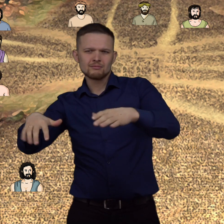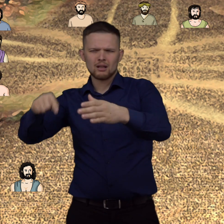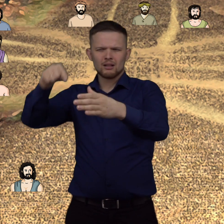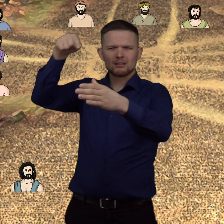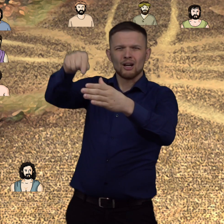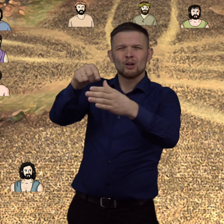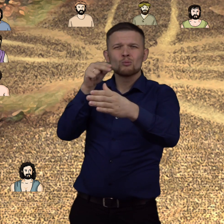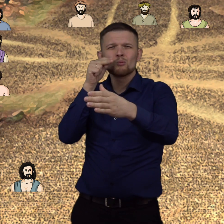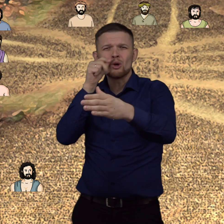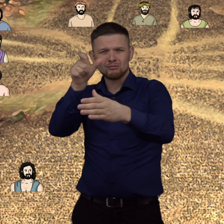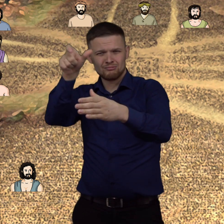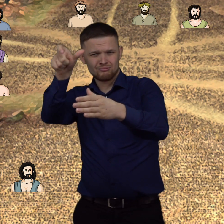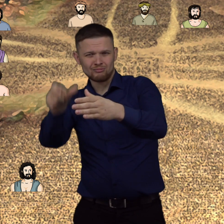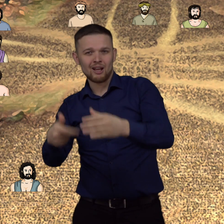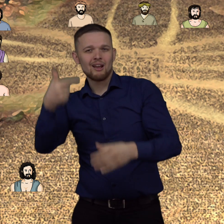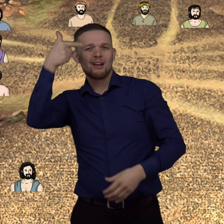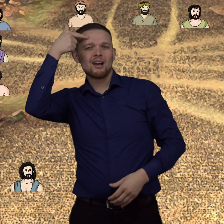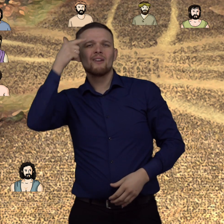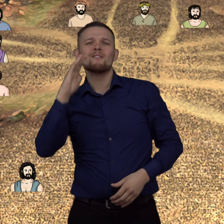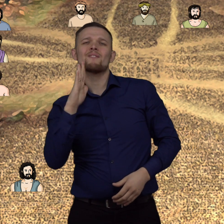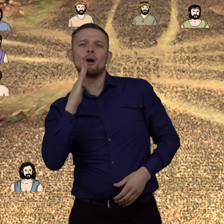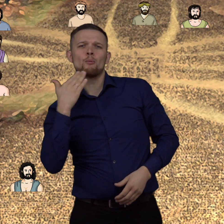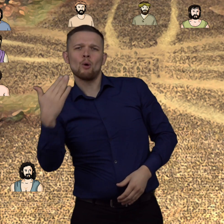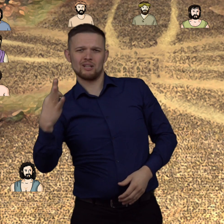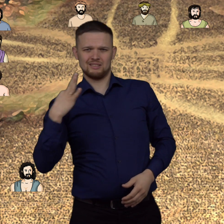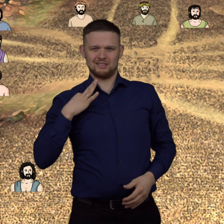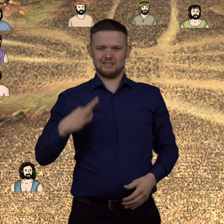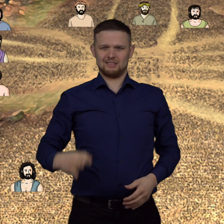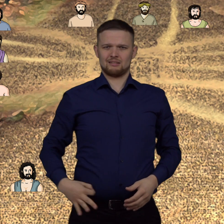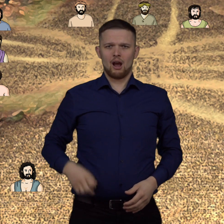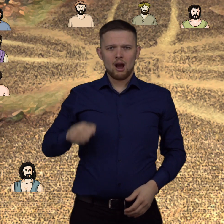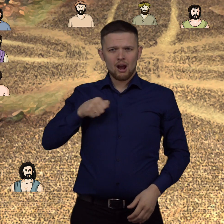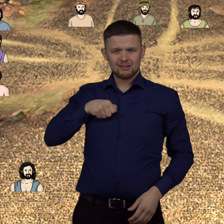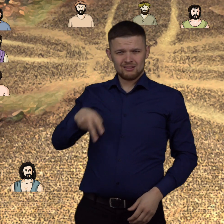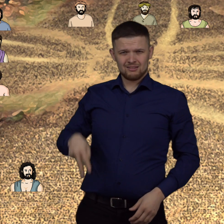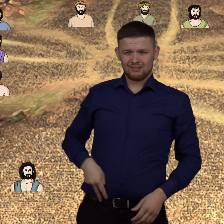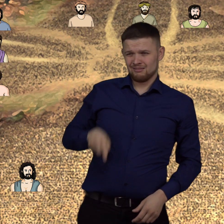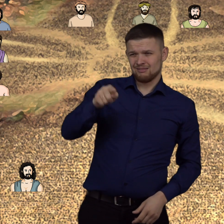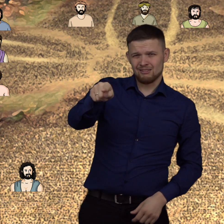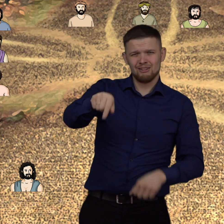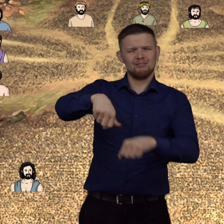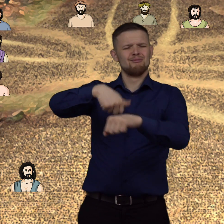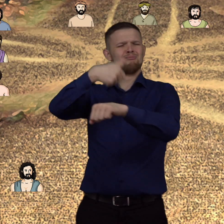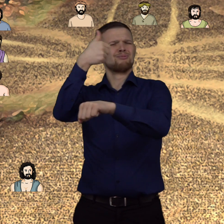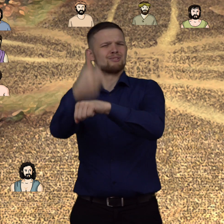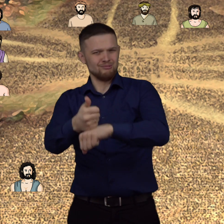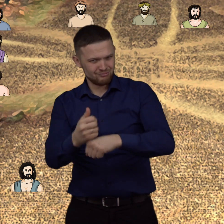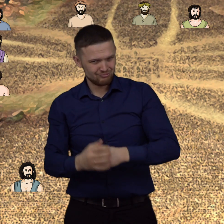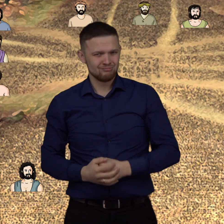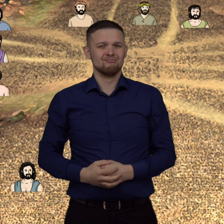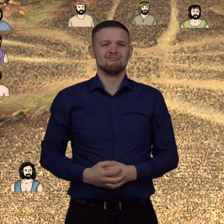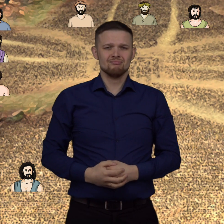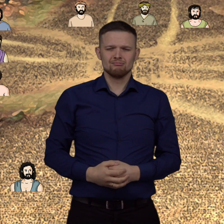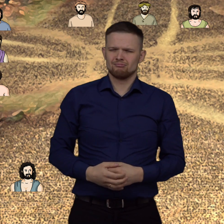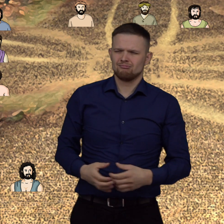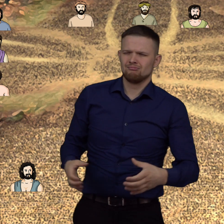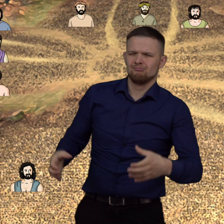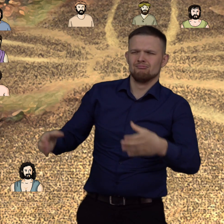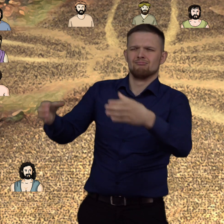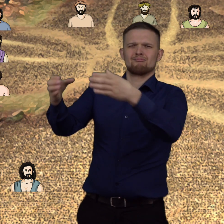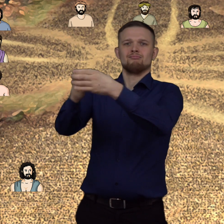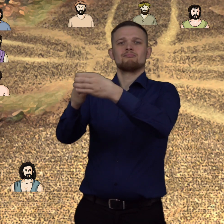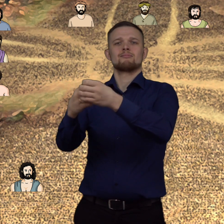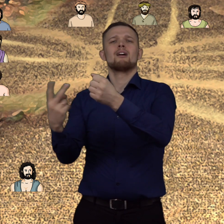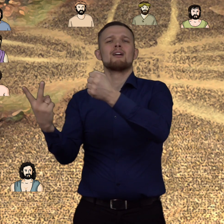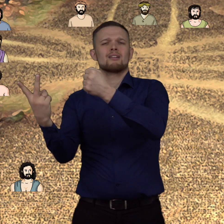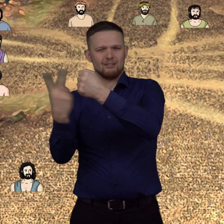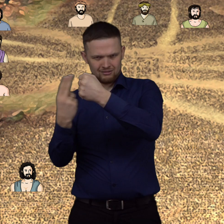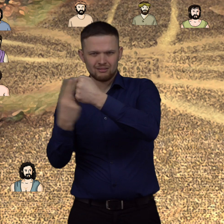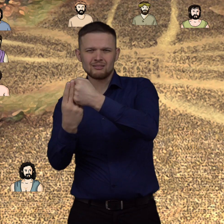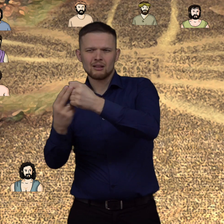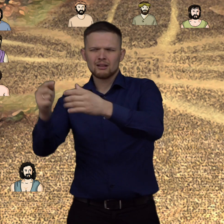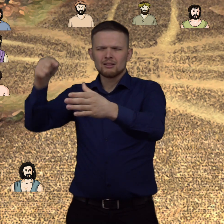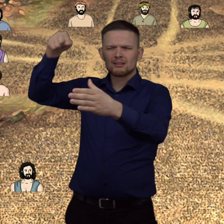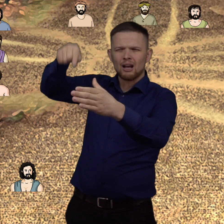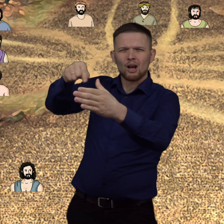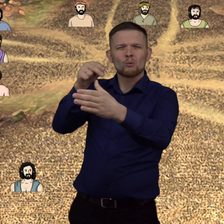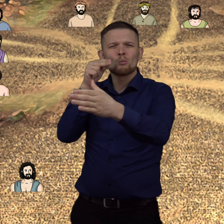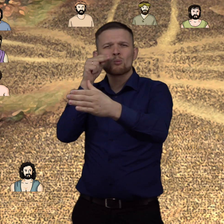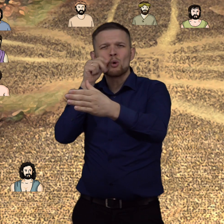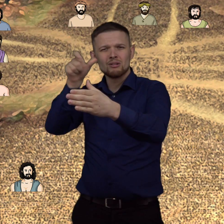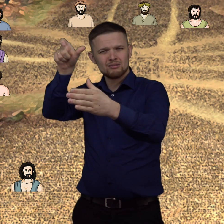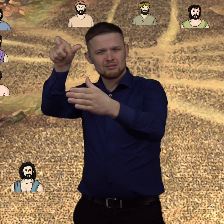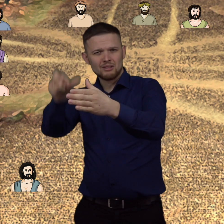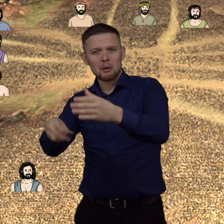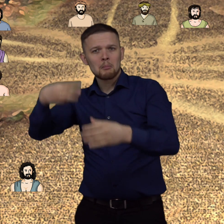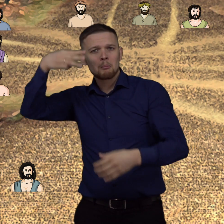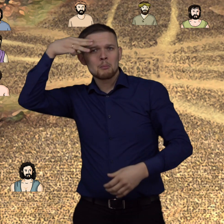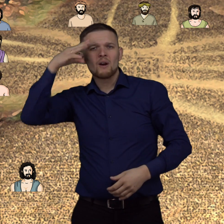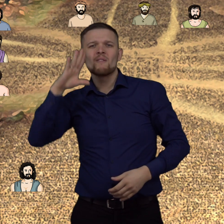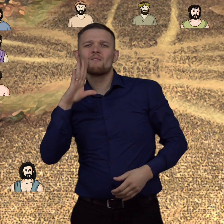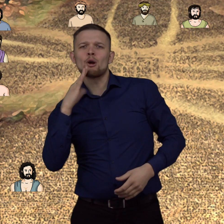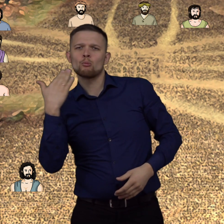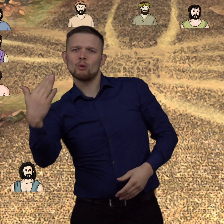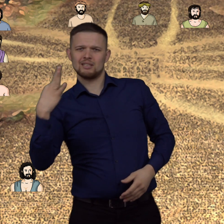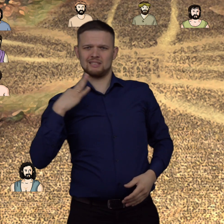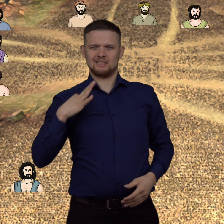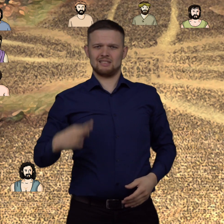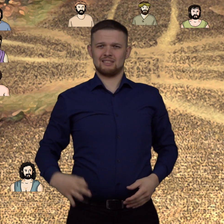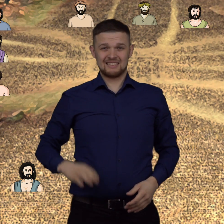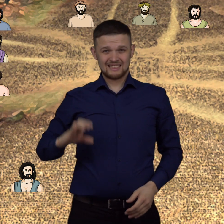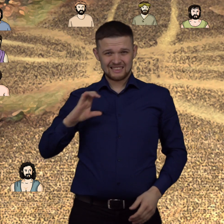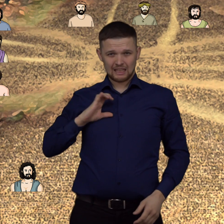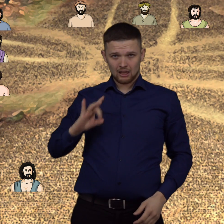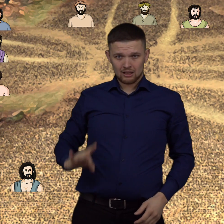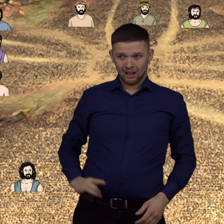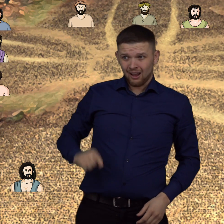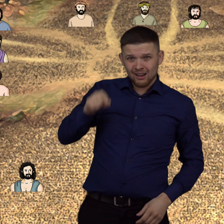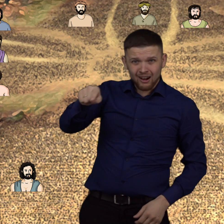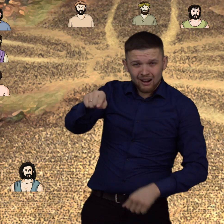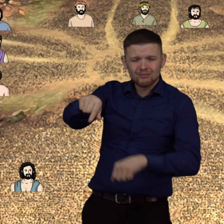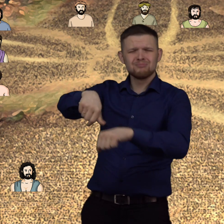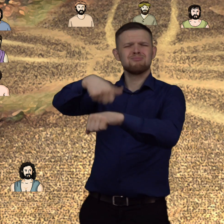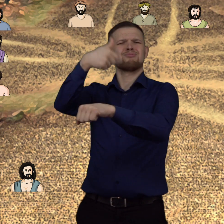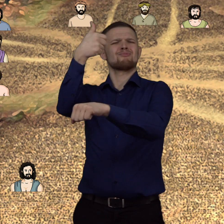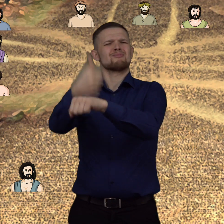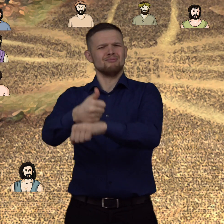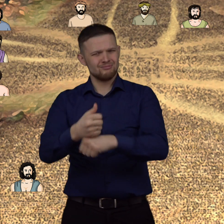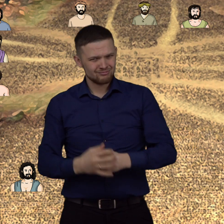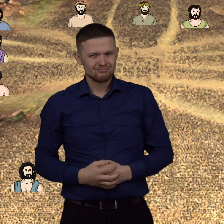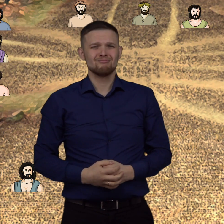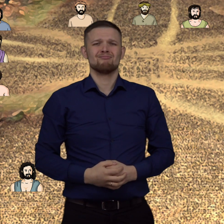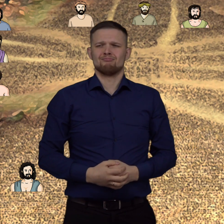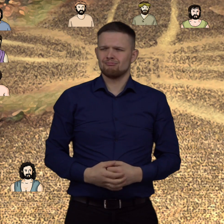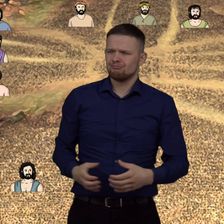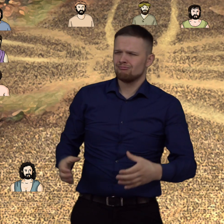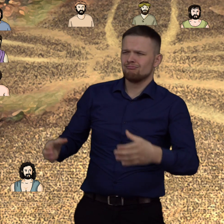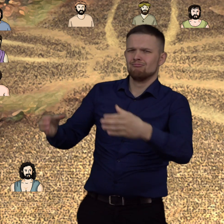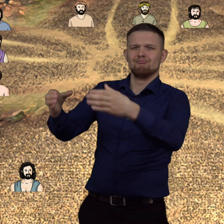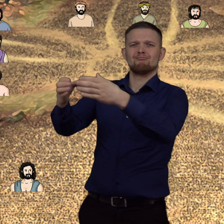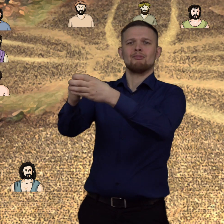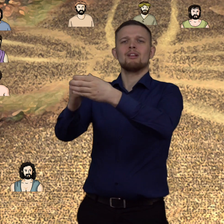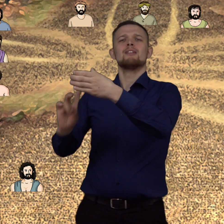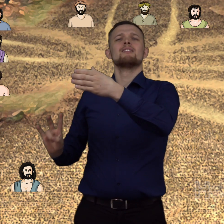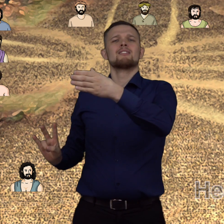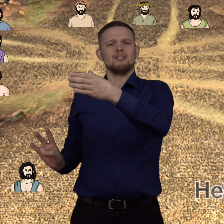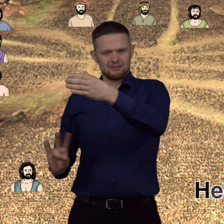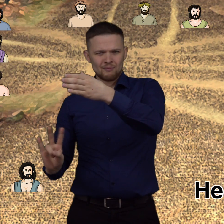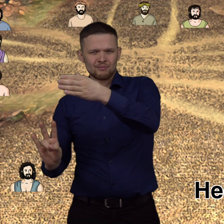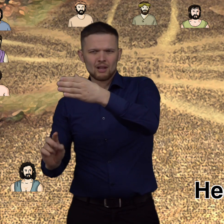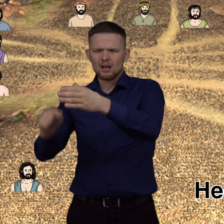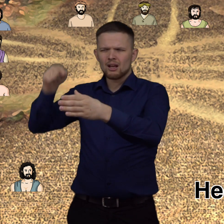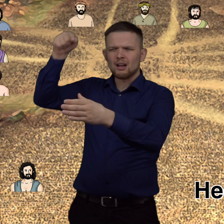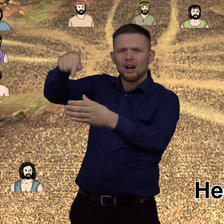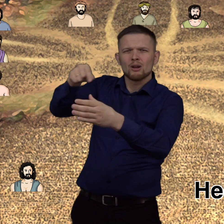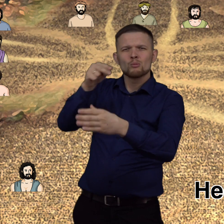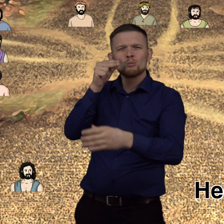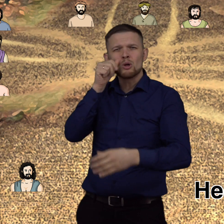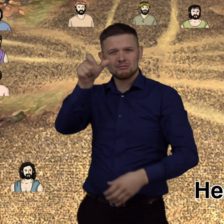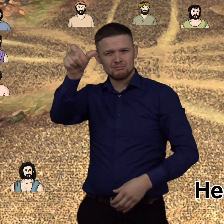from the tribe of Dan, Ammiel son of Gemalli; from the tribe of Asher, Sethur son of Michael;